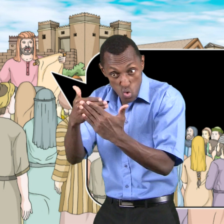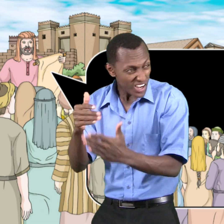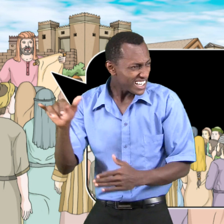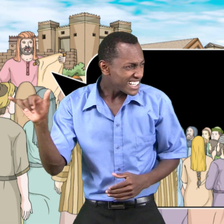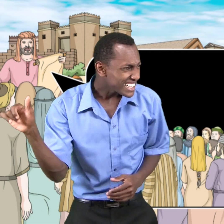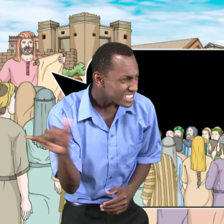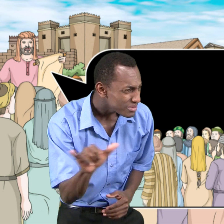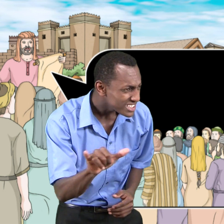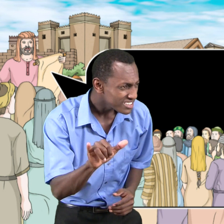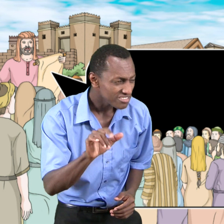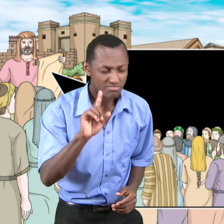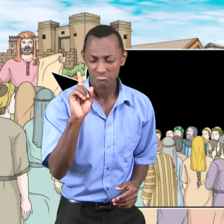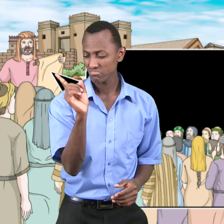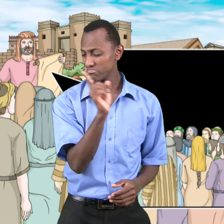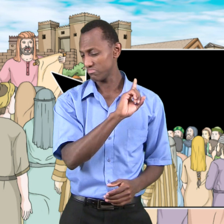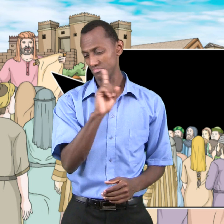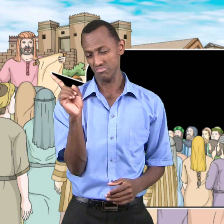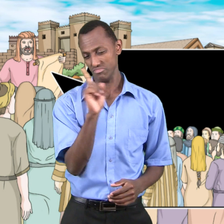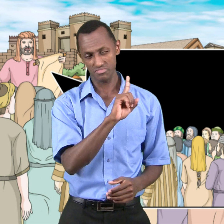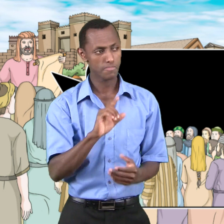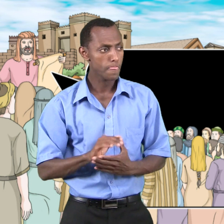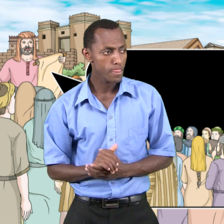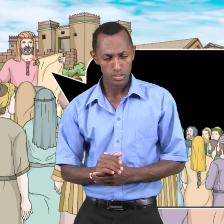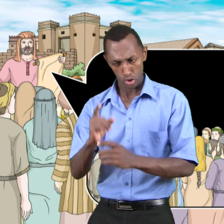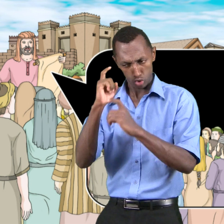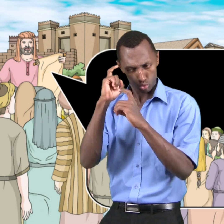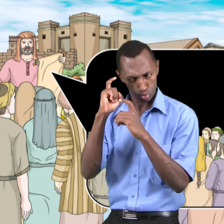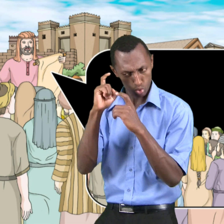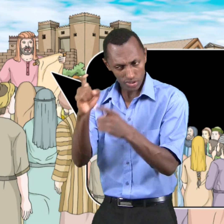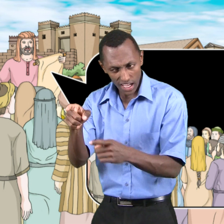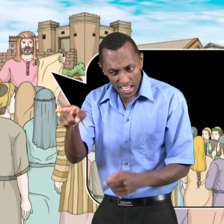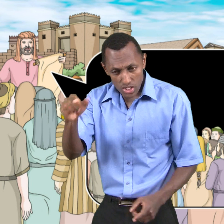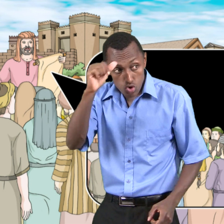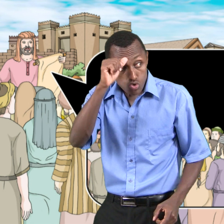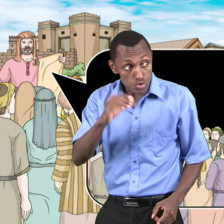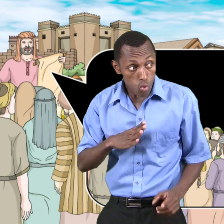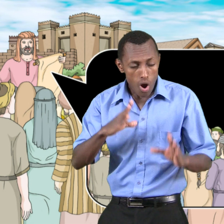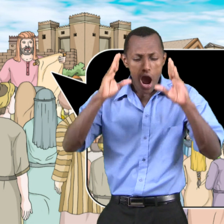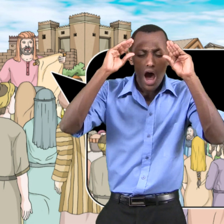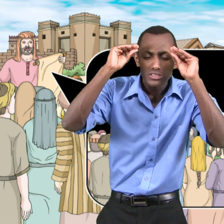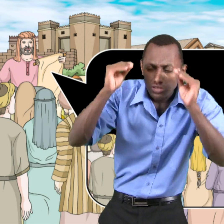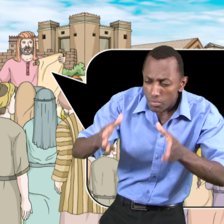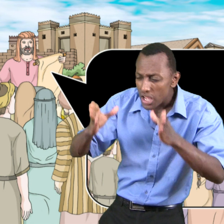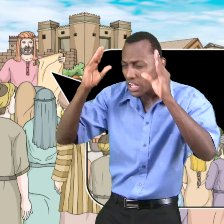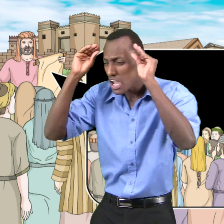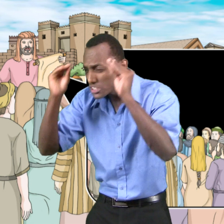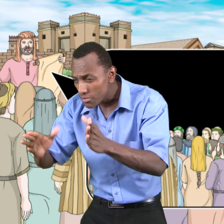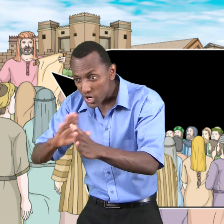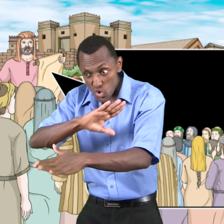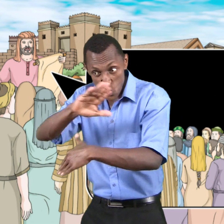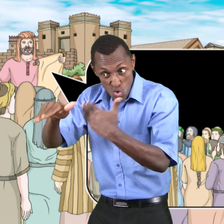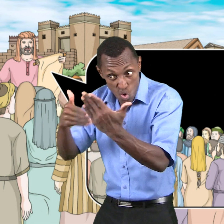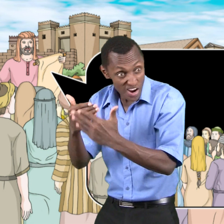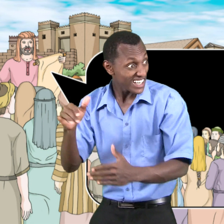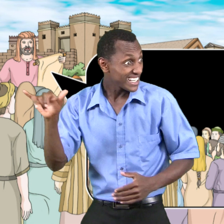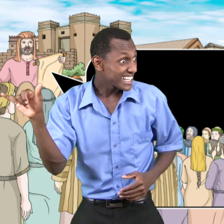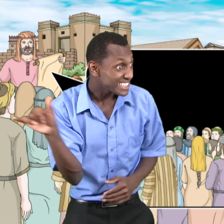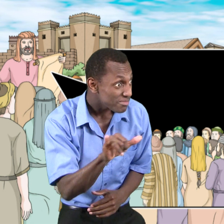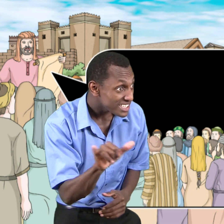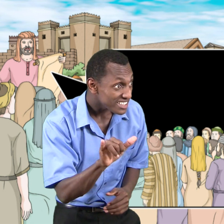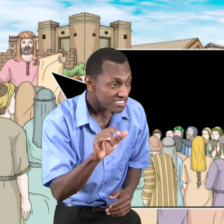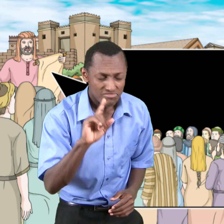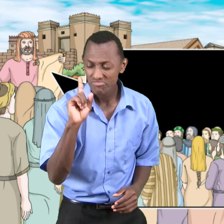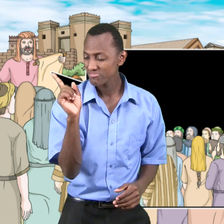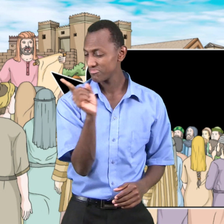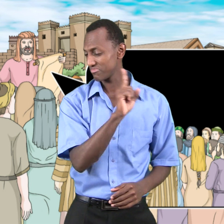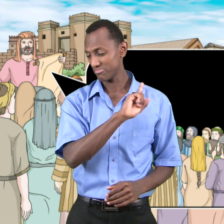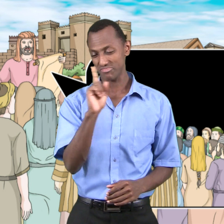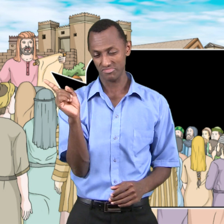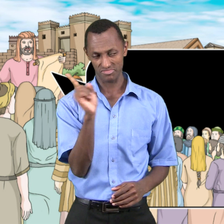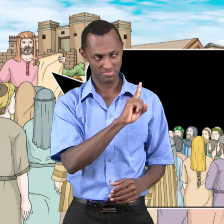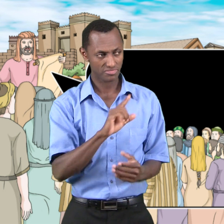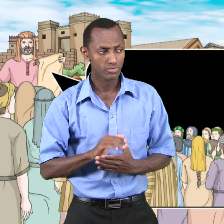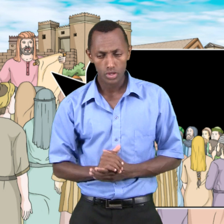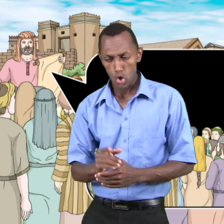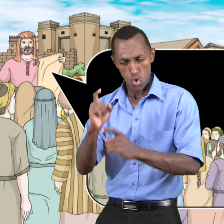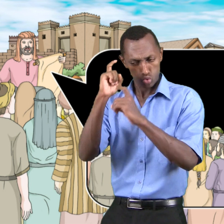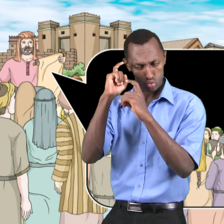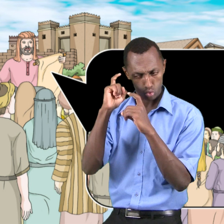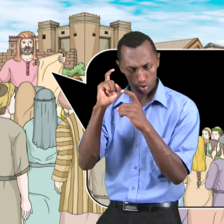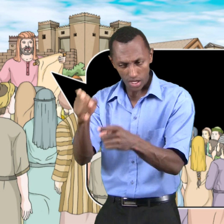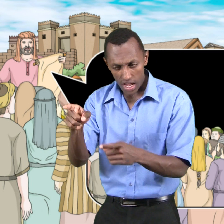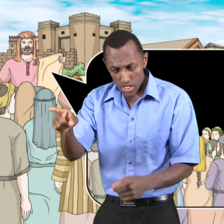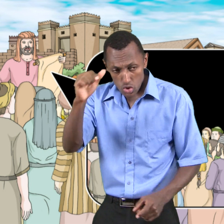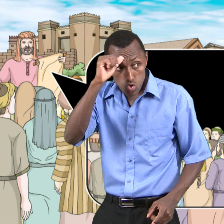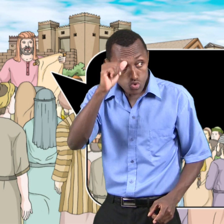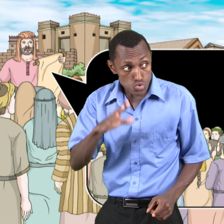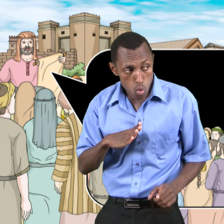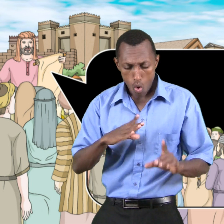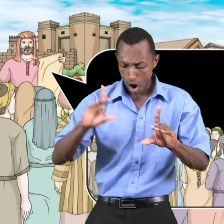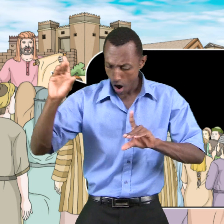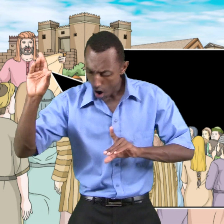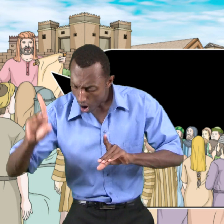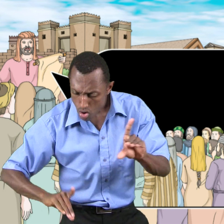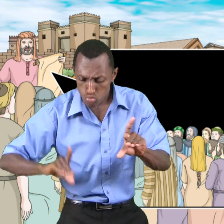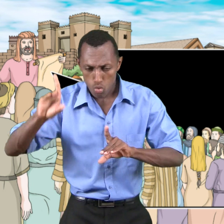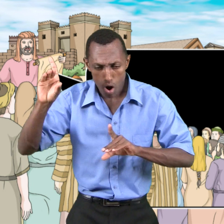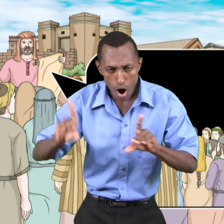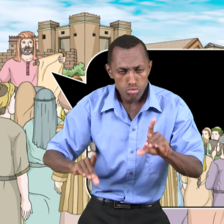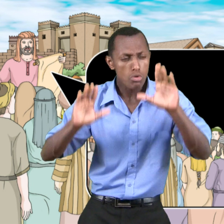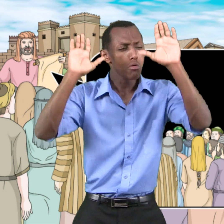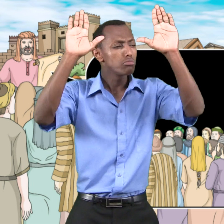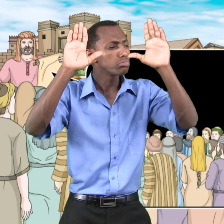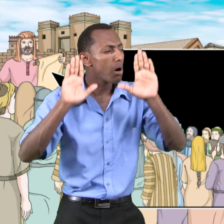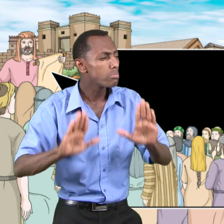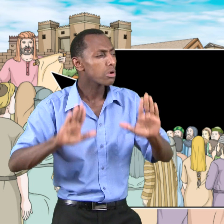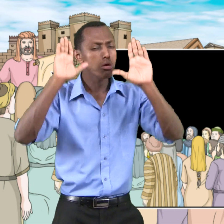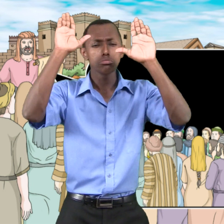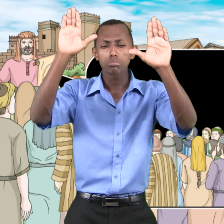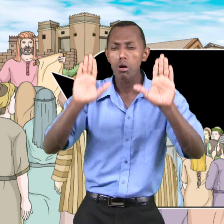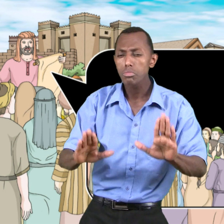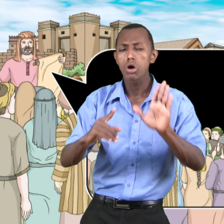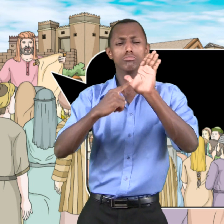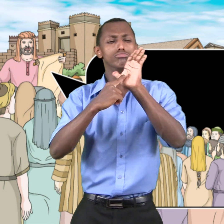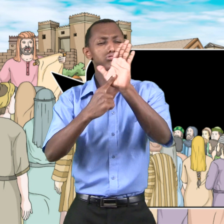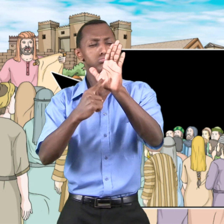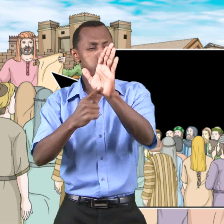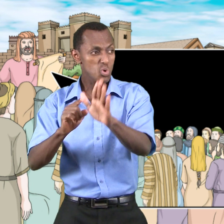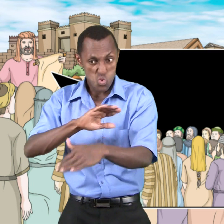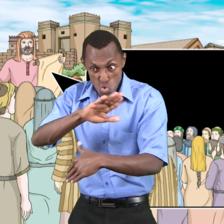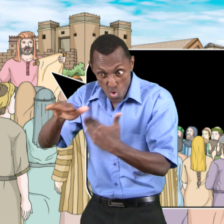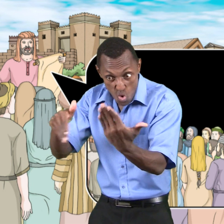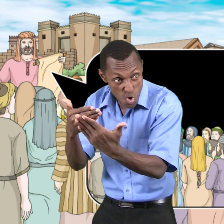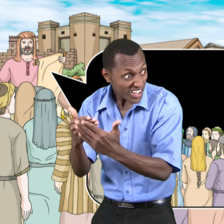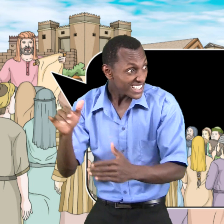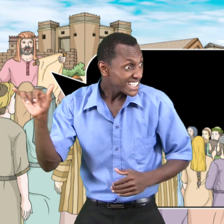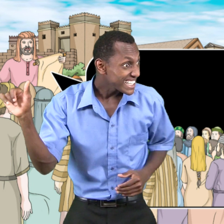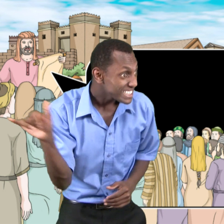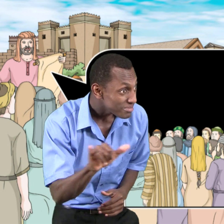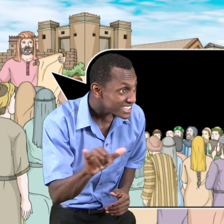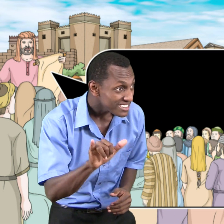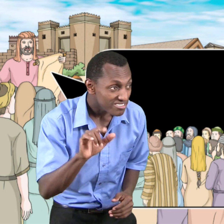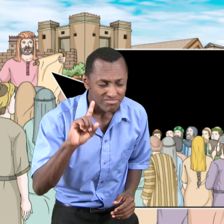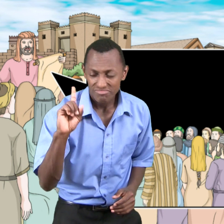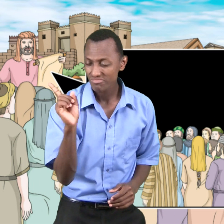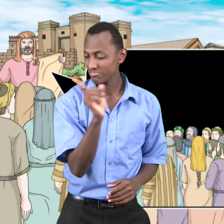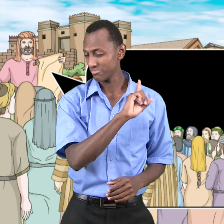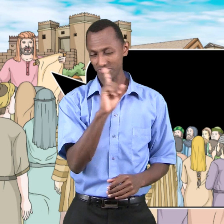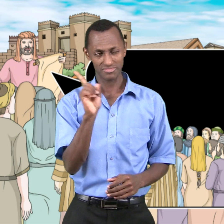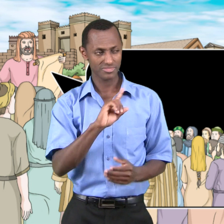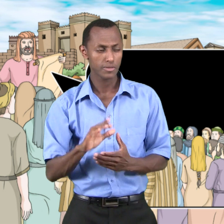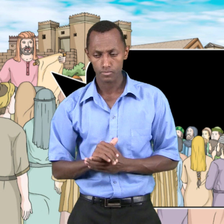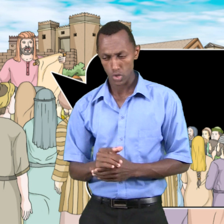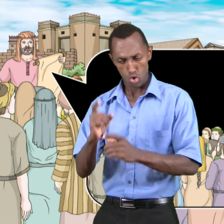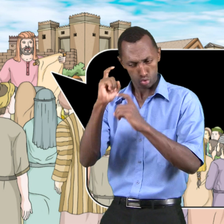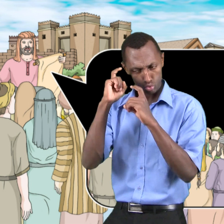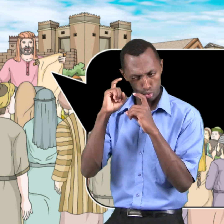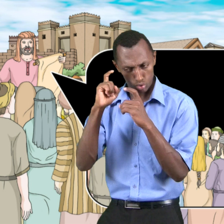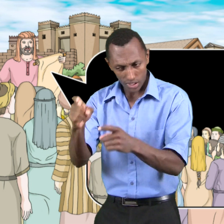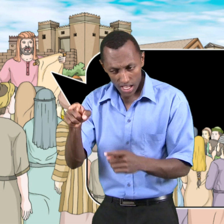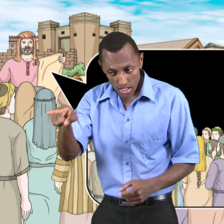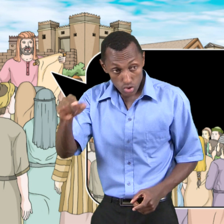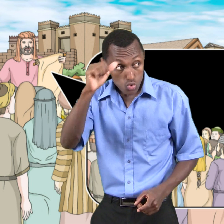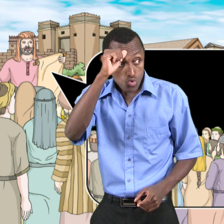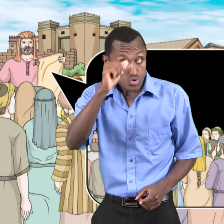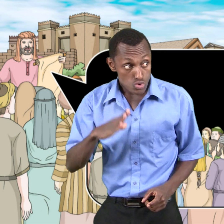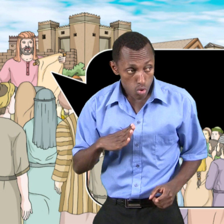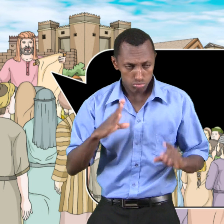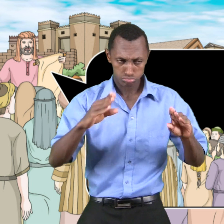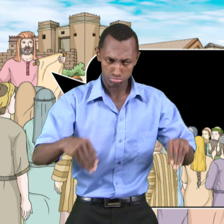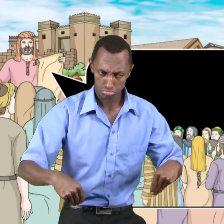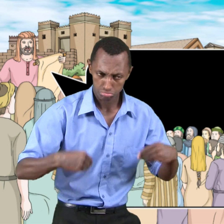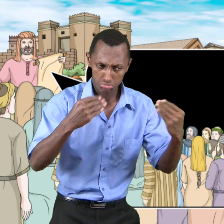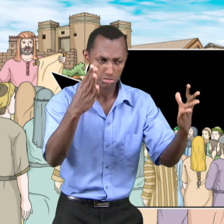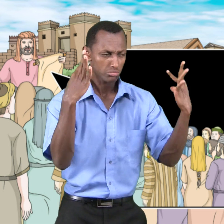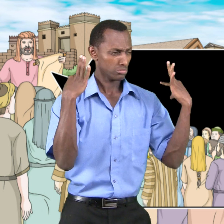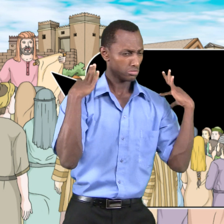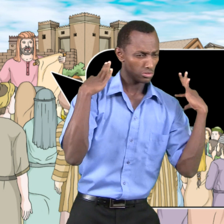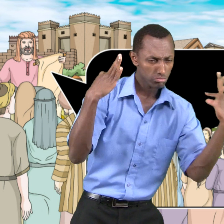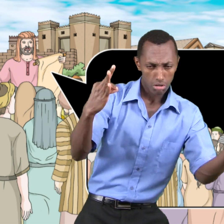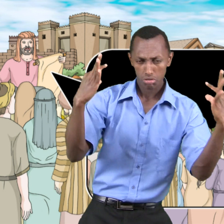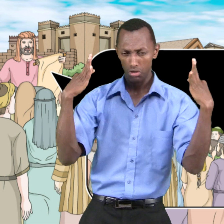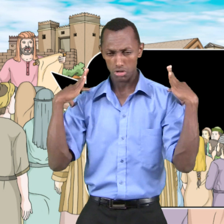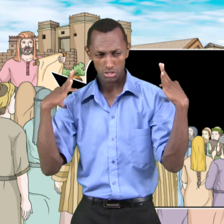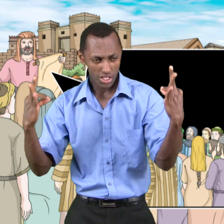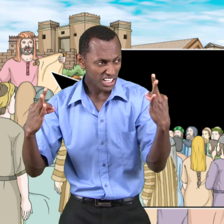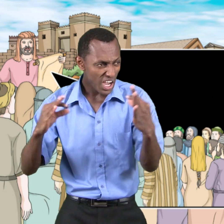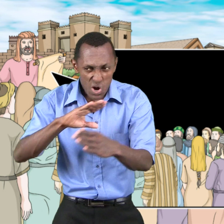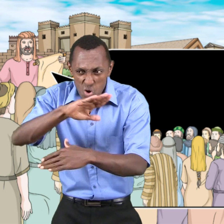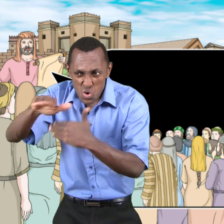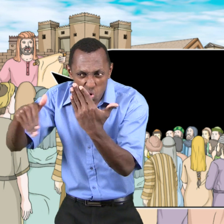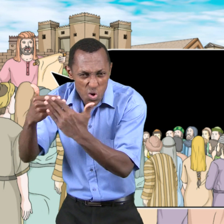Do all work miracles? Do all have gifts of healing?